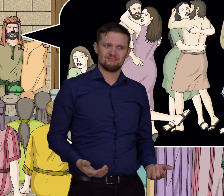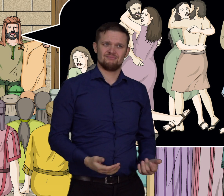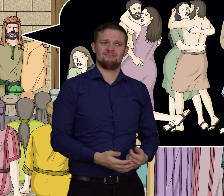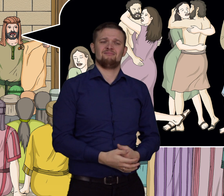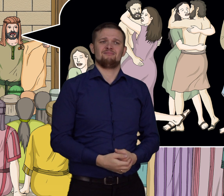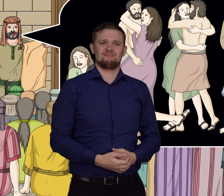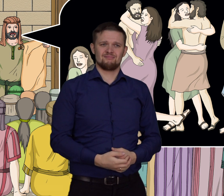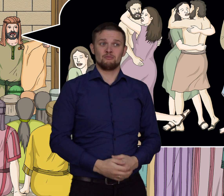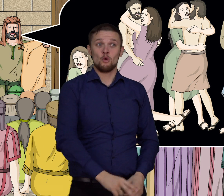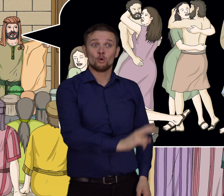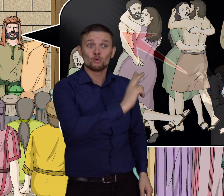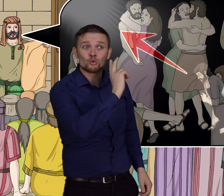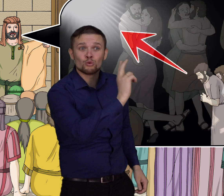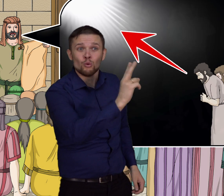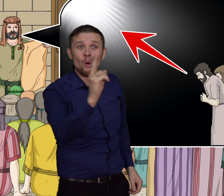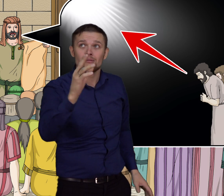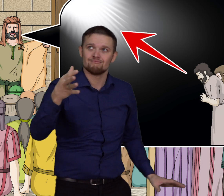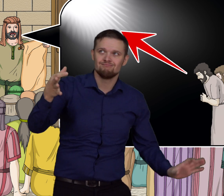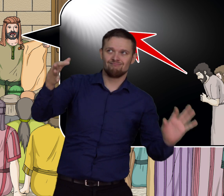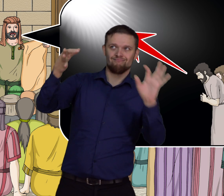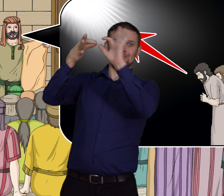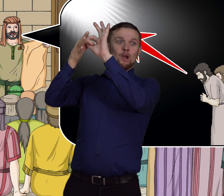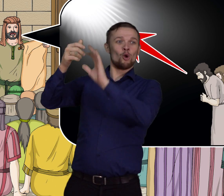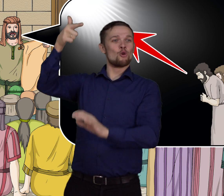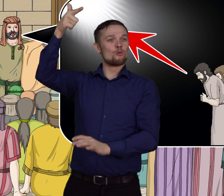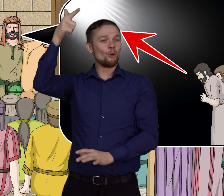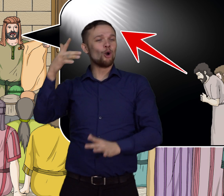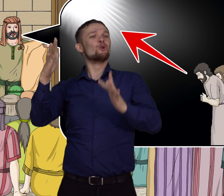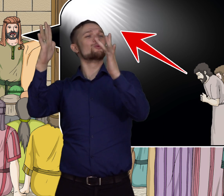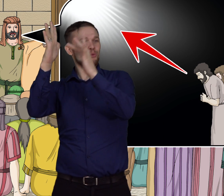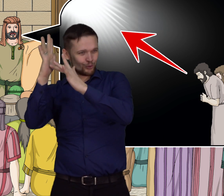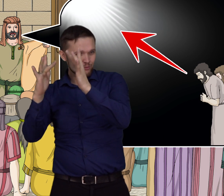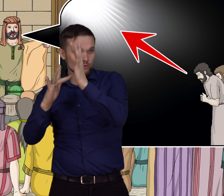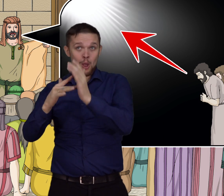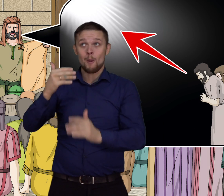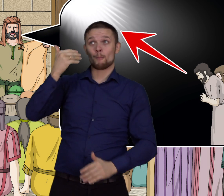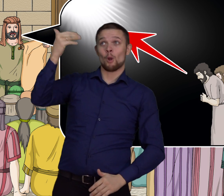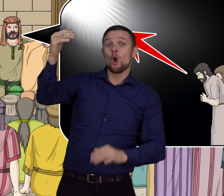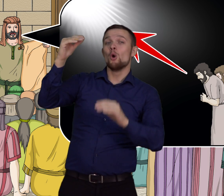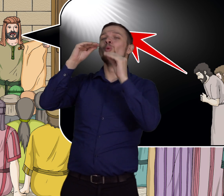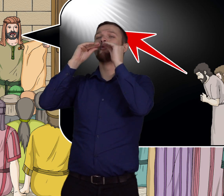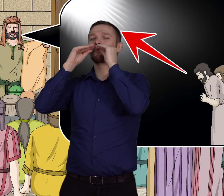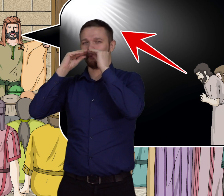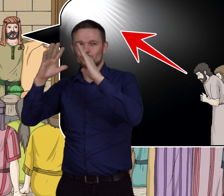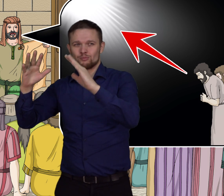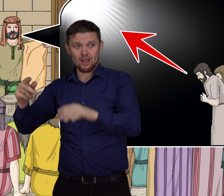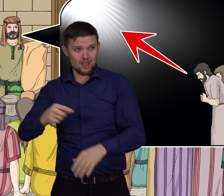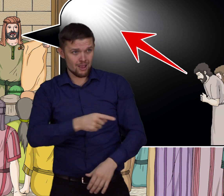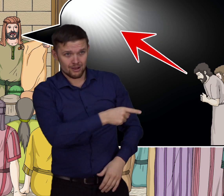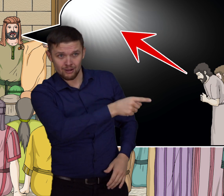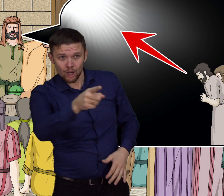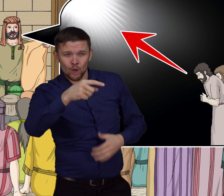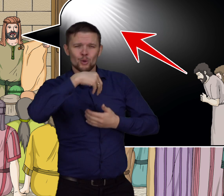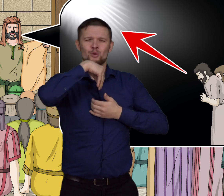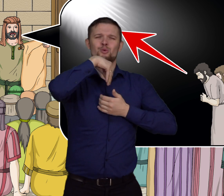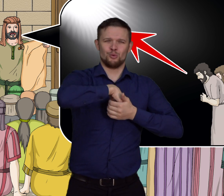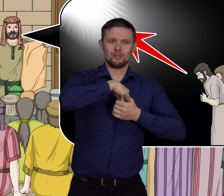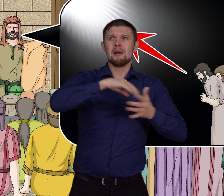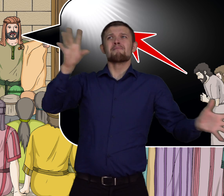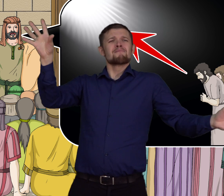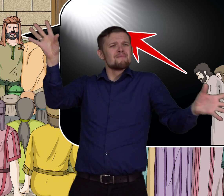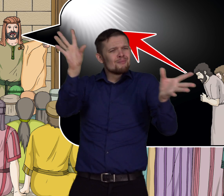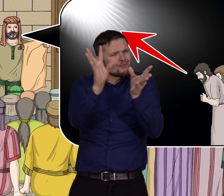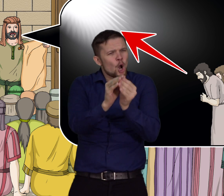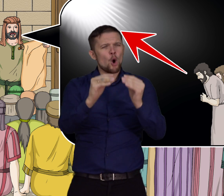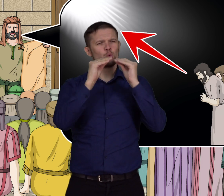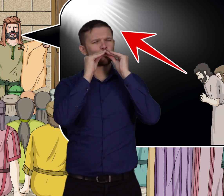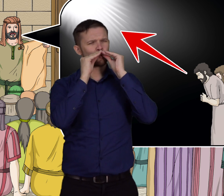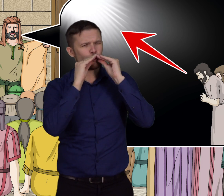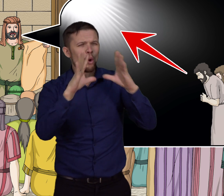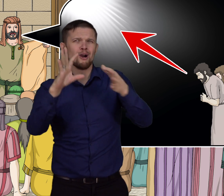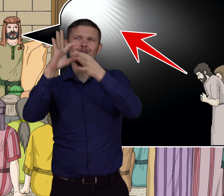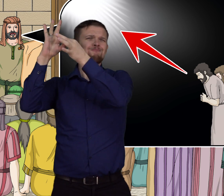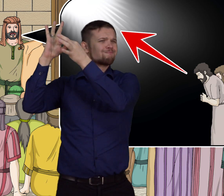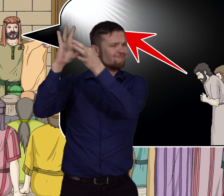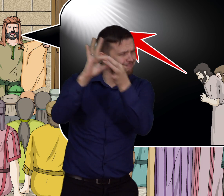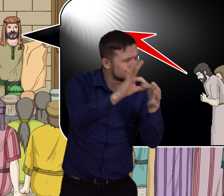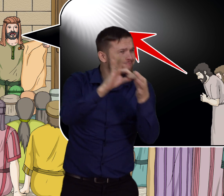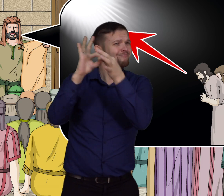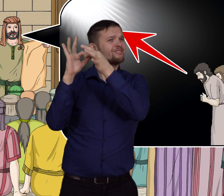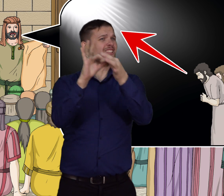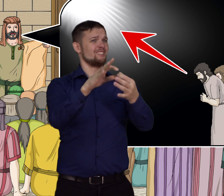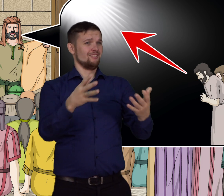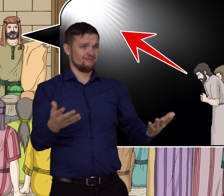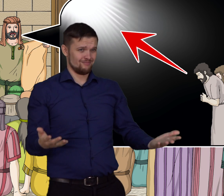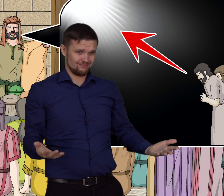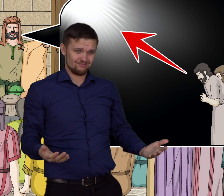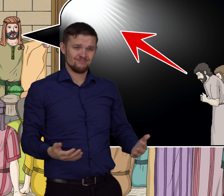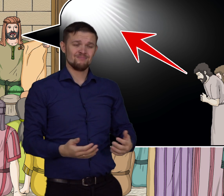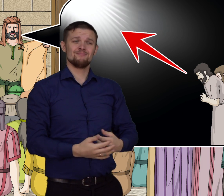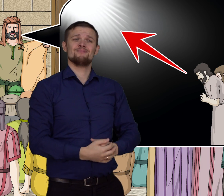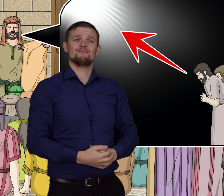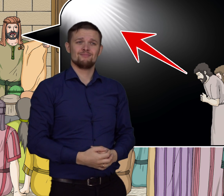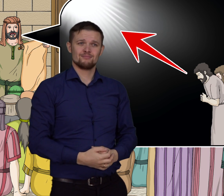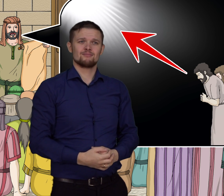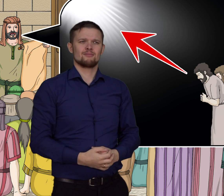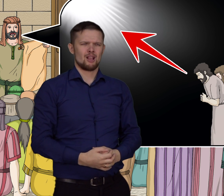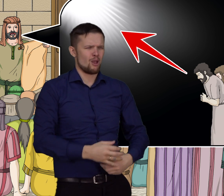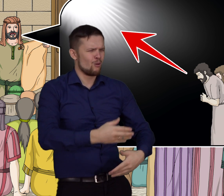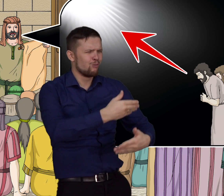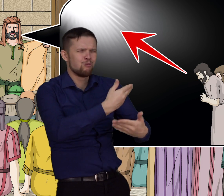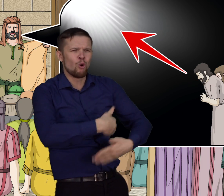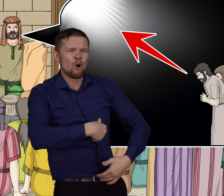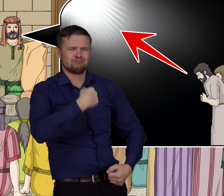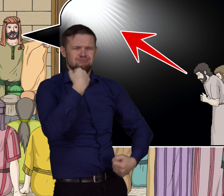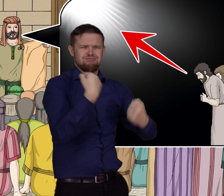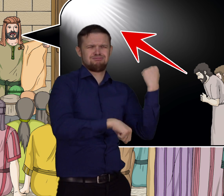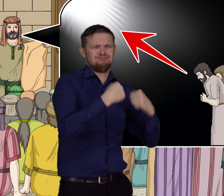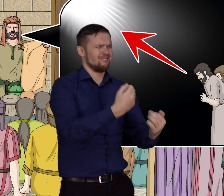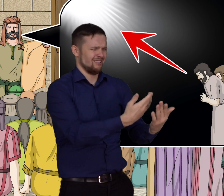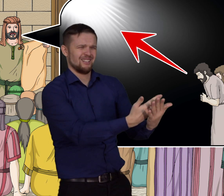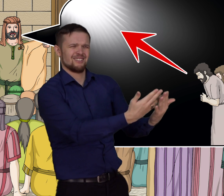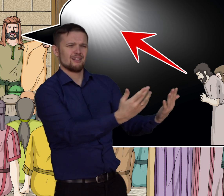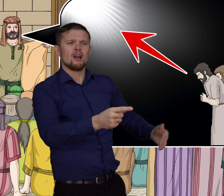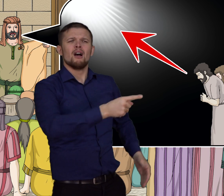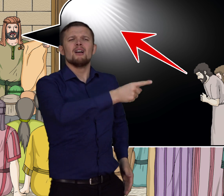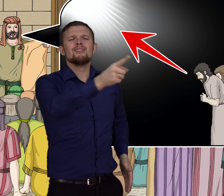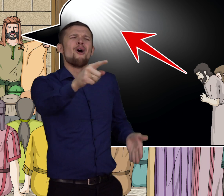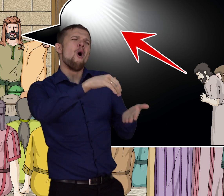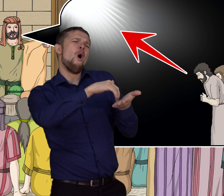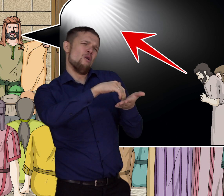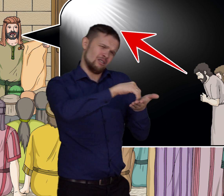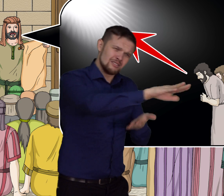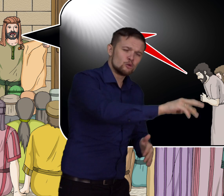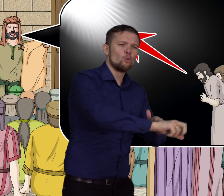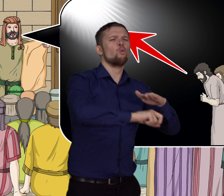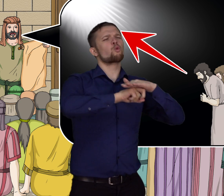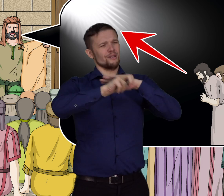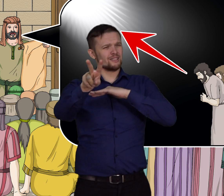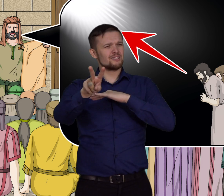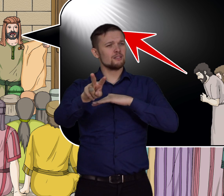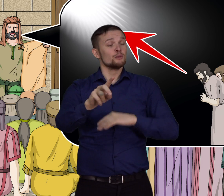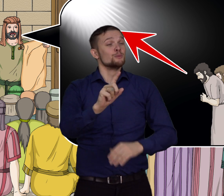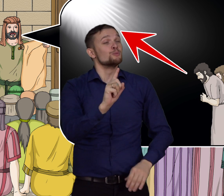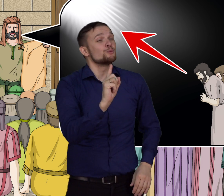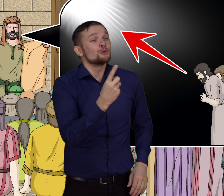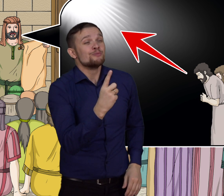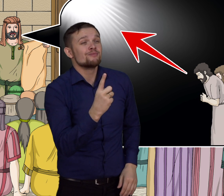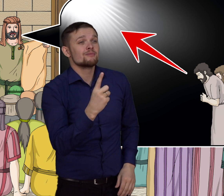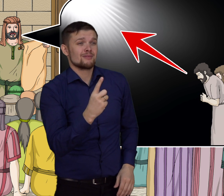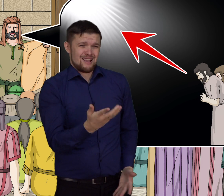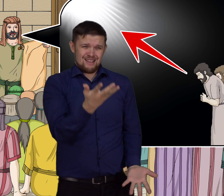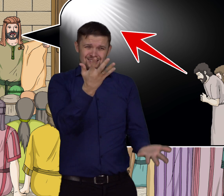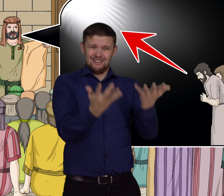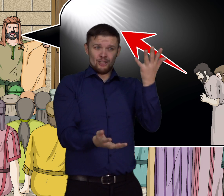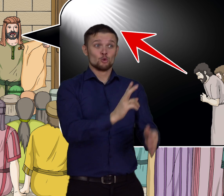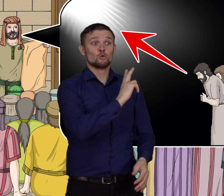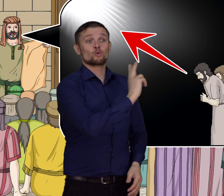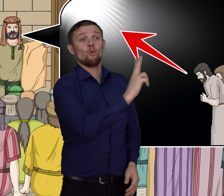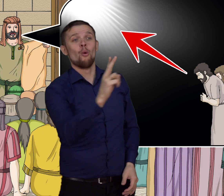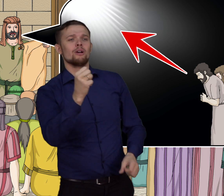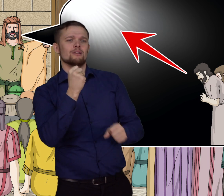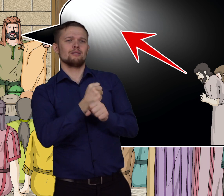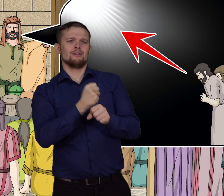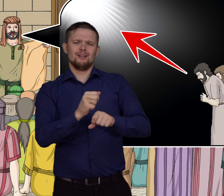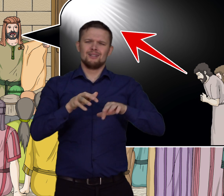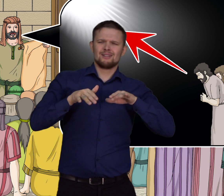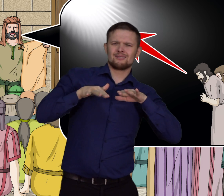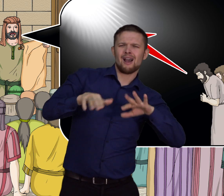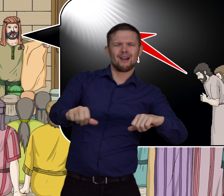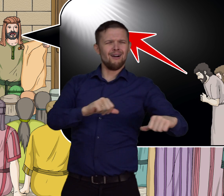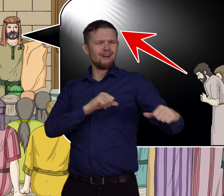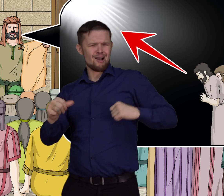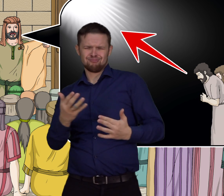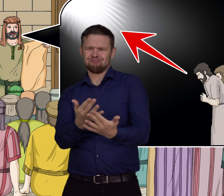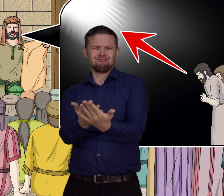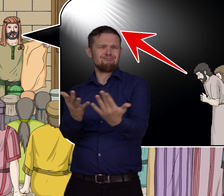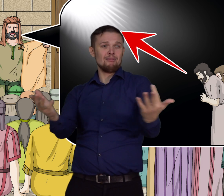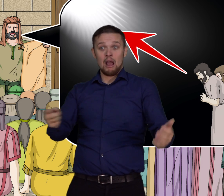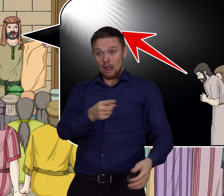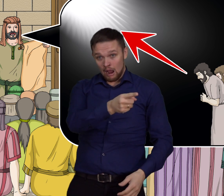But he who unites himself with the Lord is one with Him in spirit. Flee from sexual immorality.